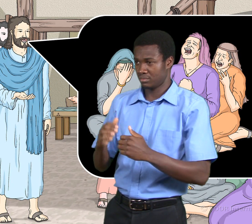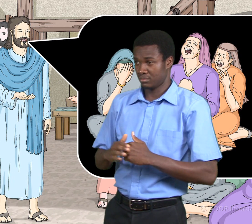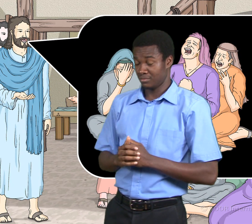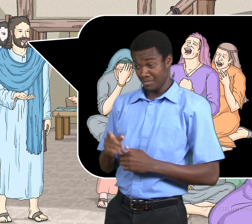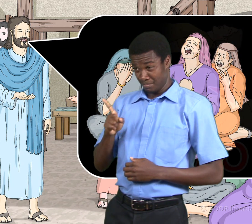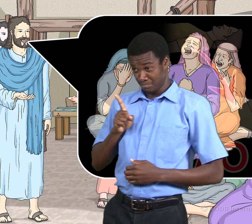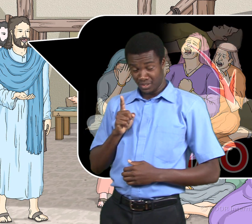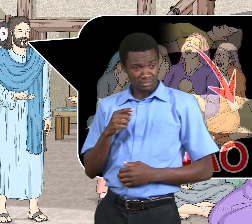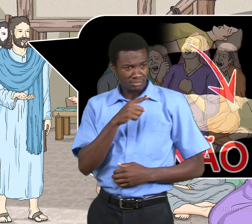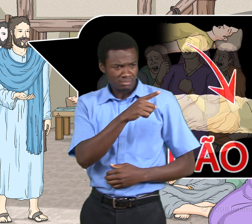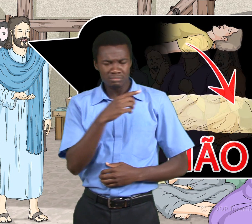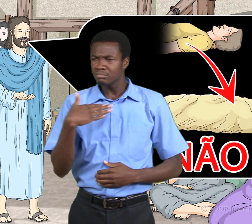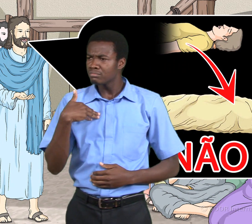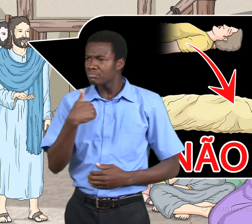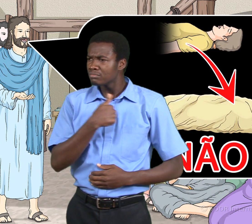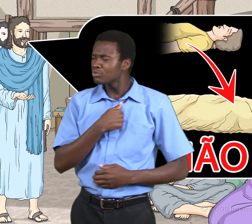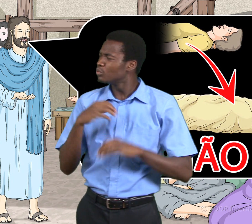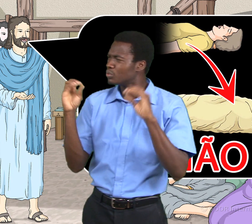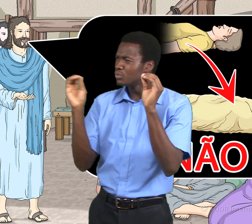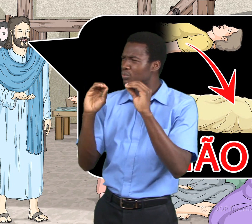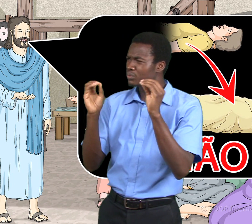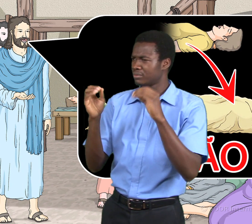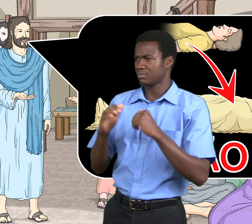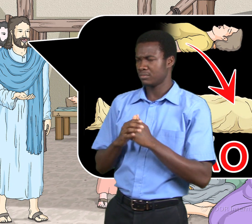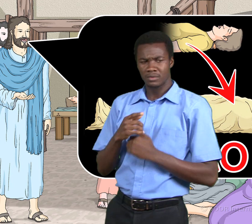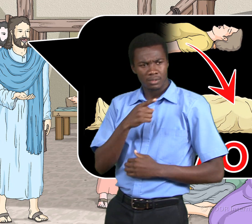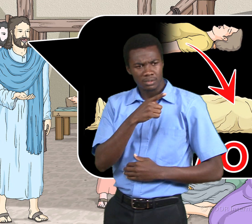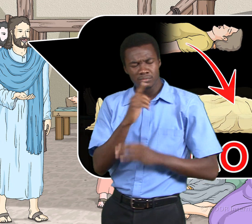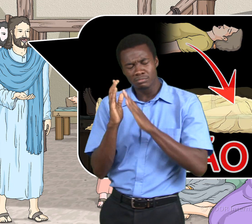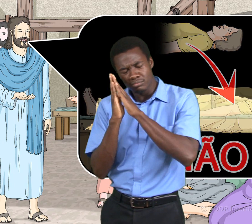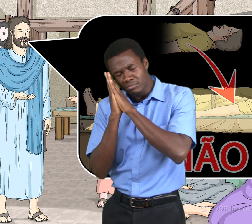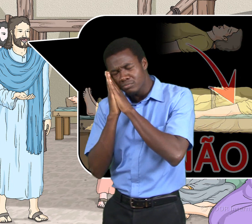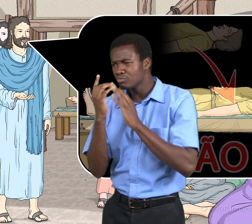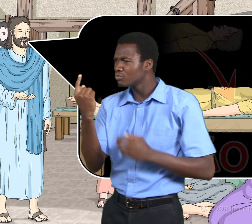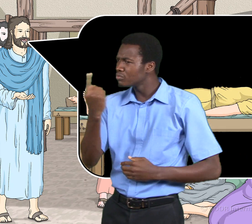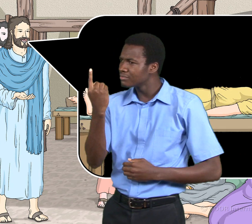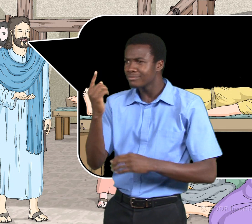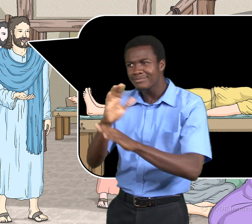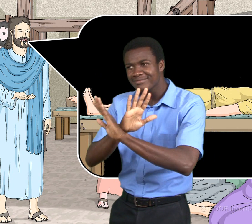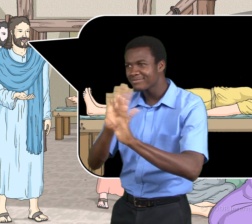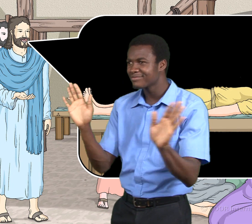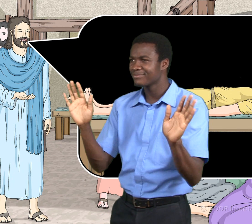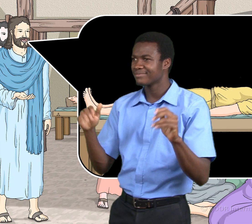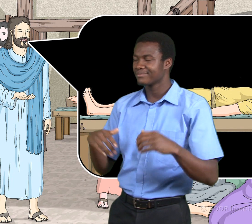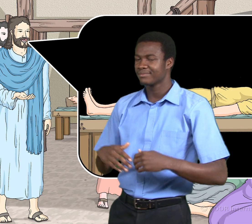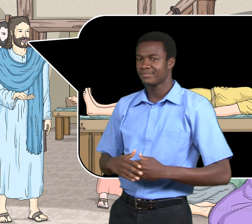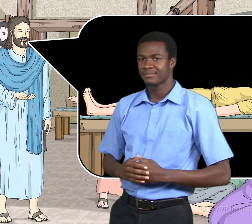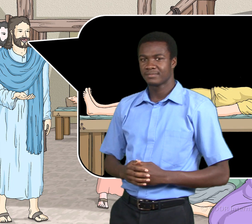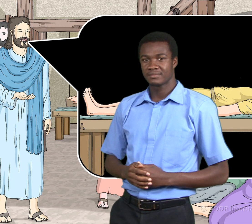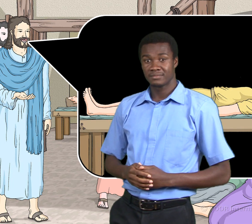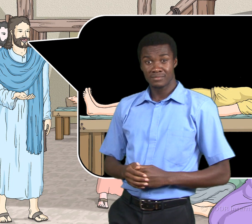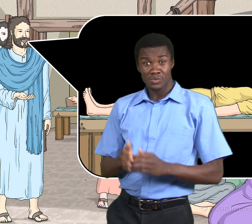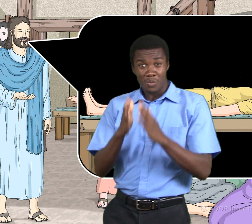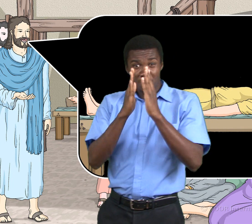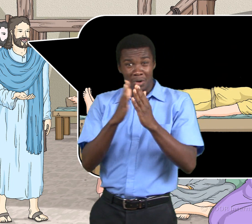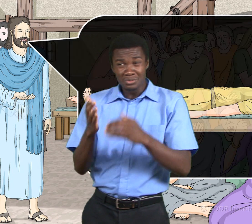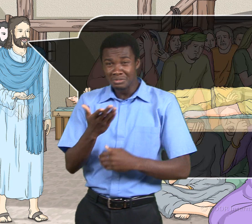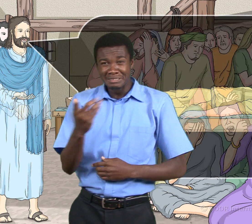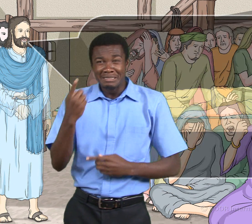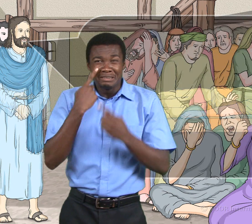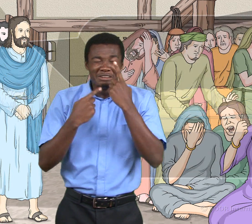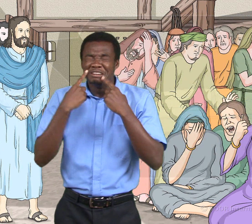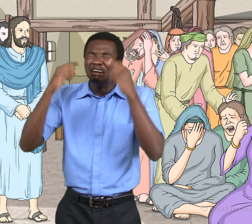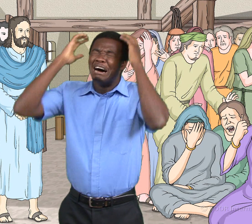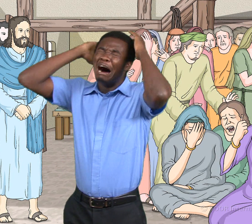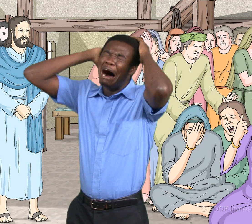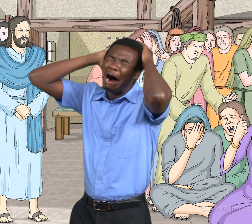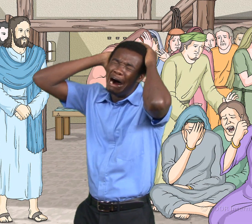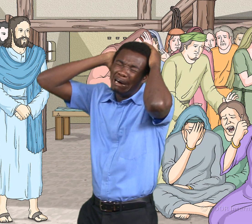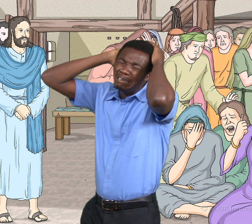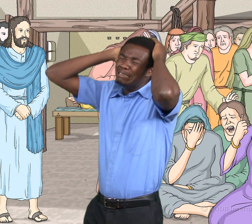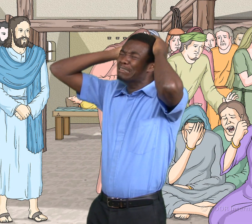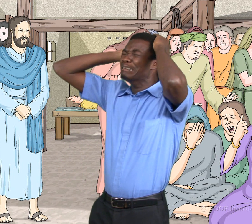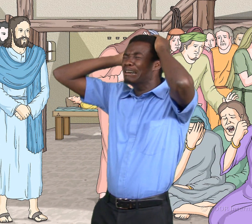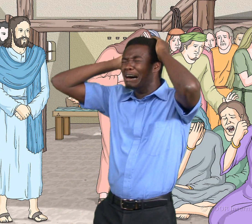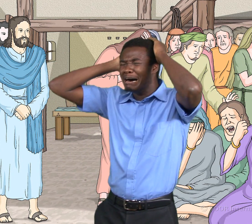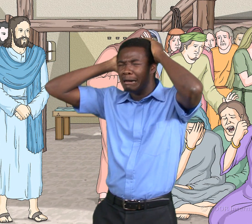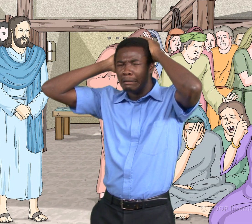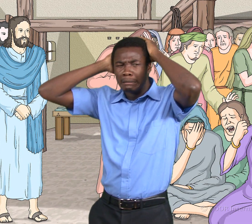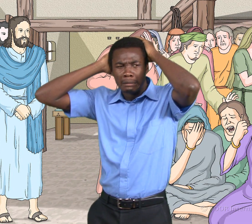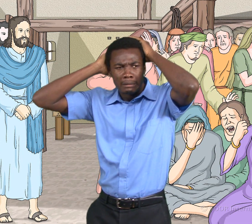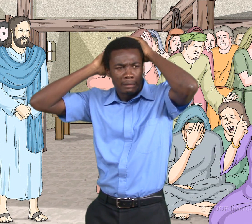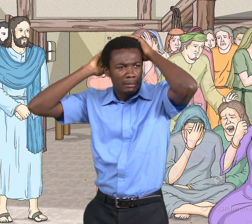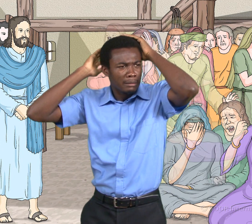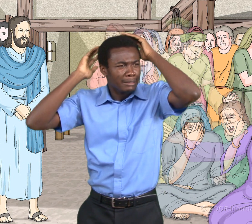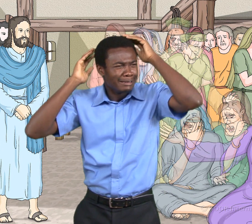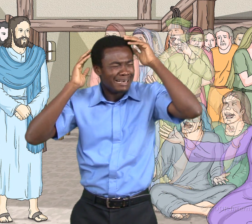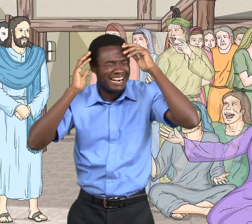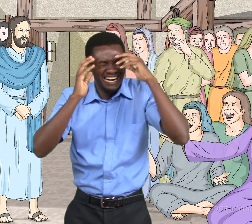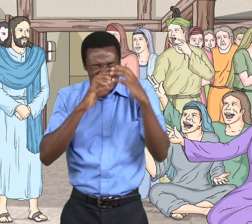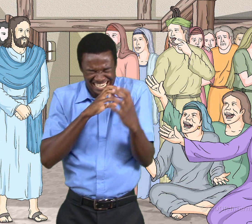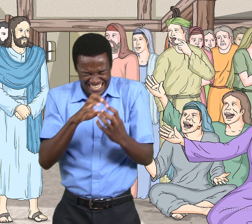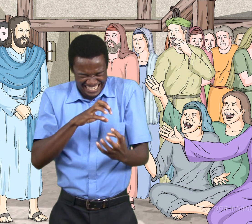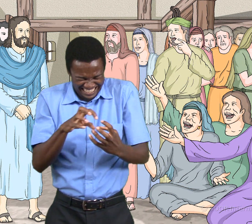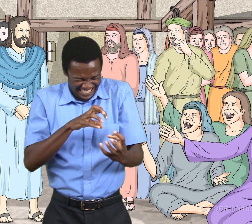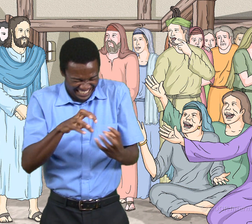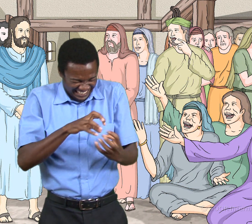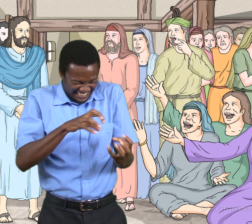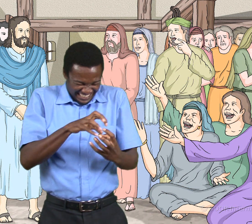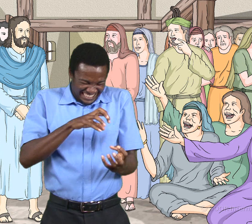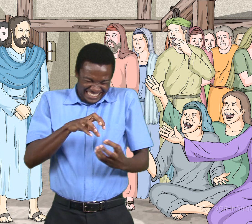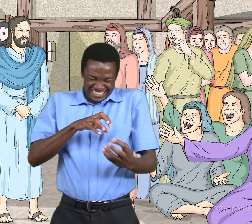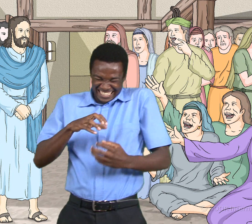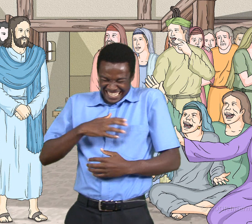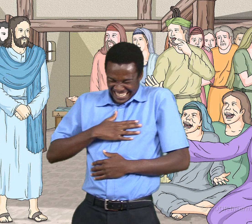The child is not dead, but asleep.”